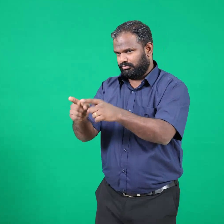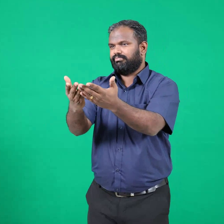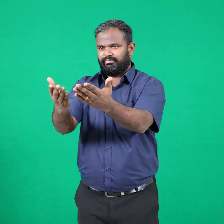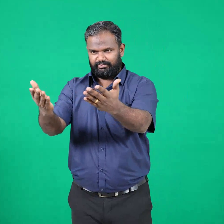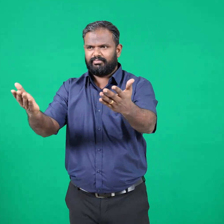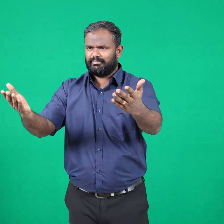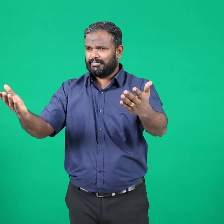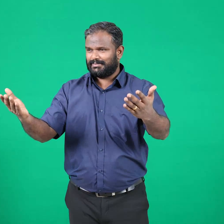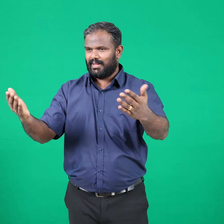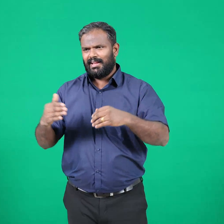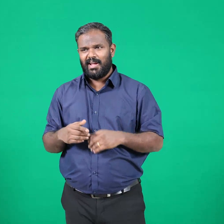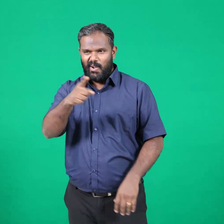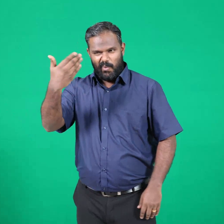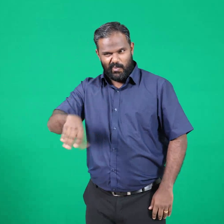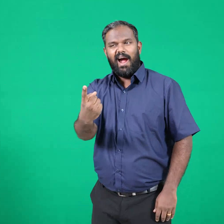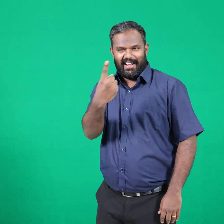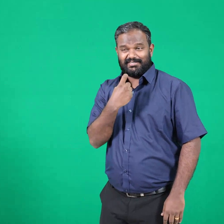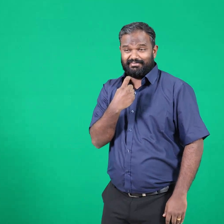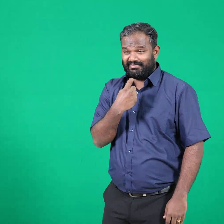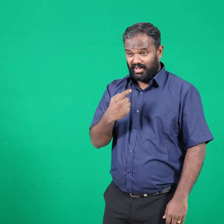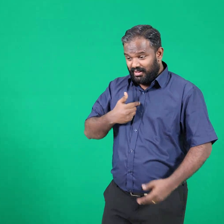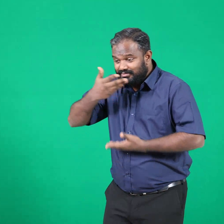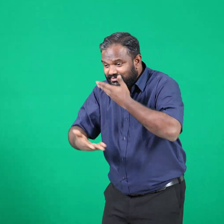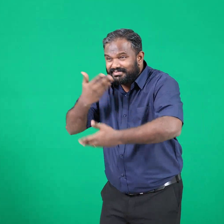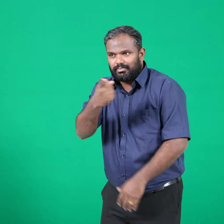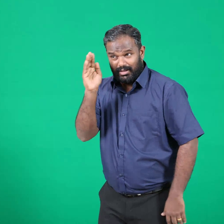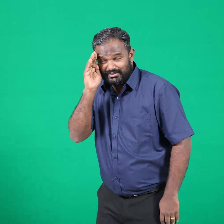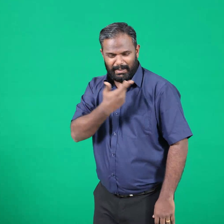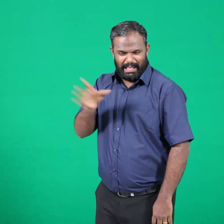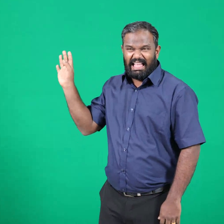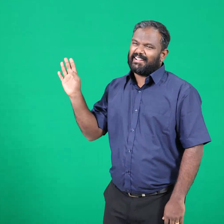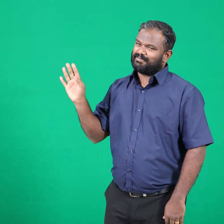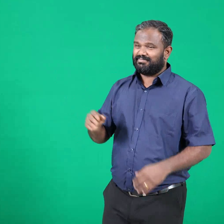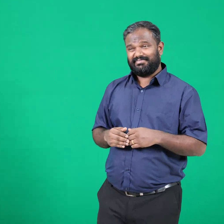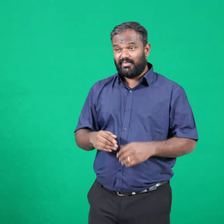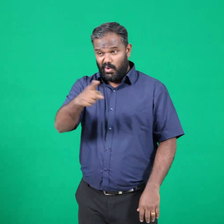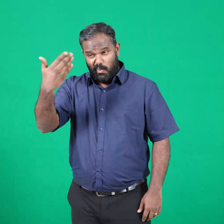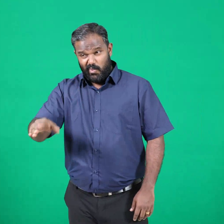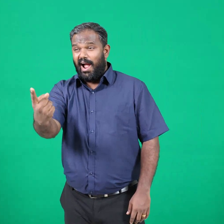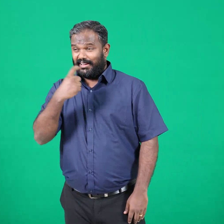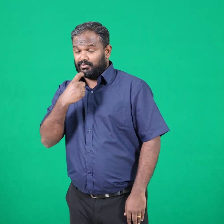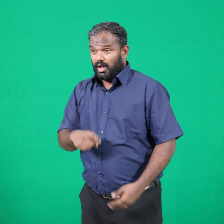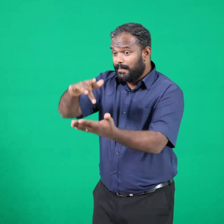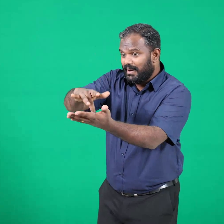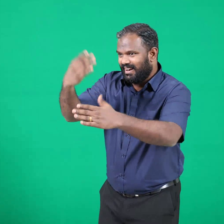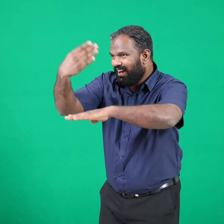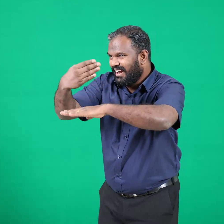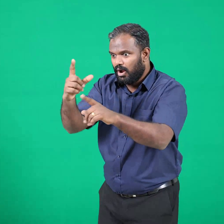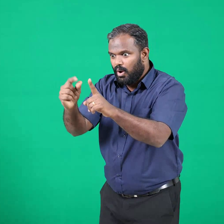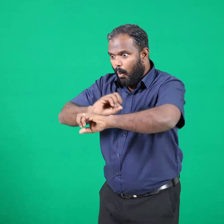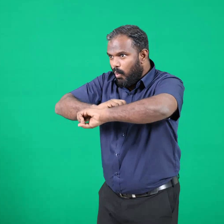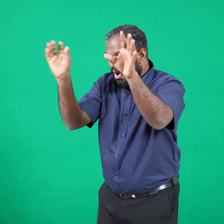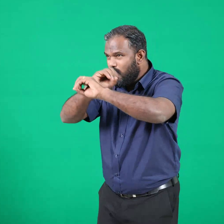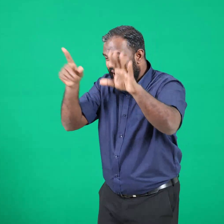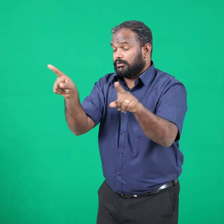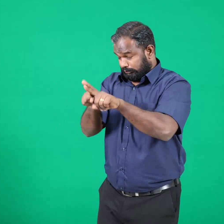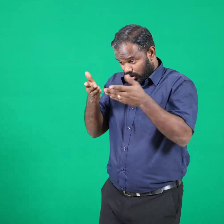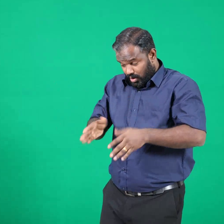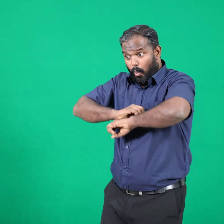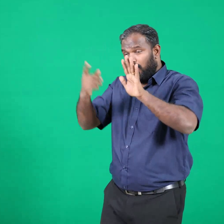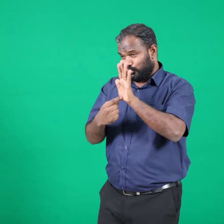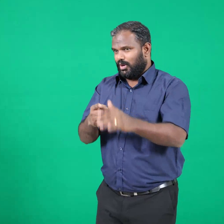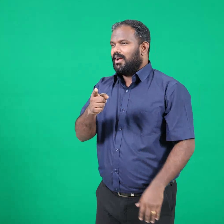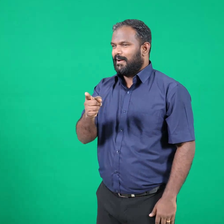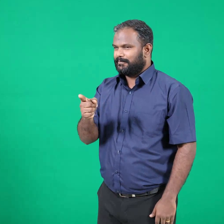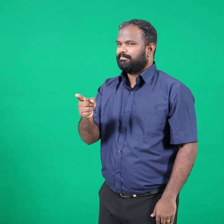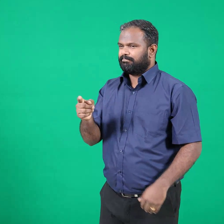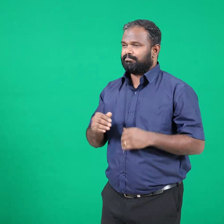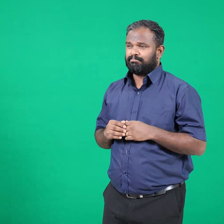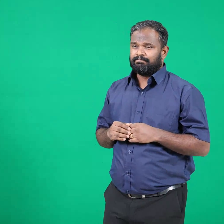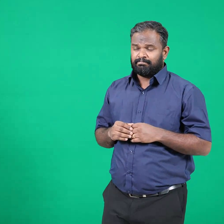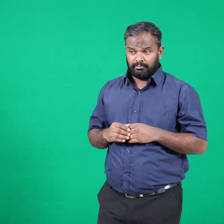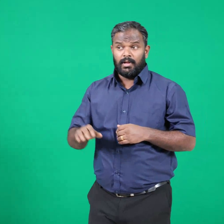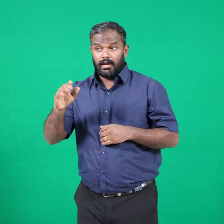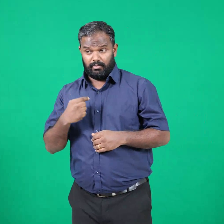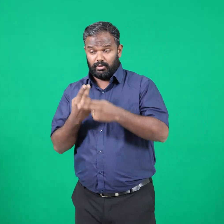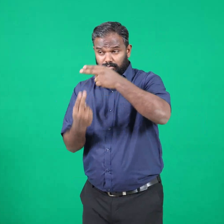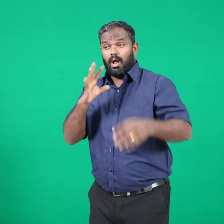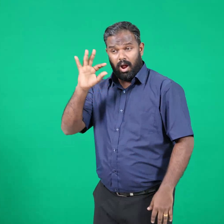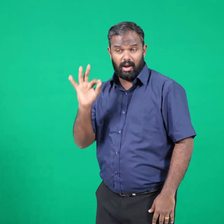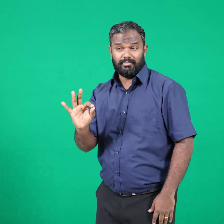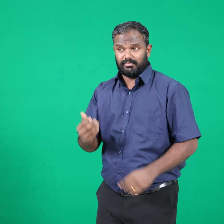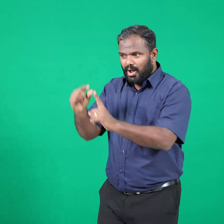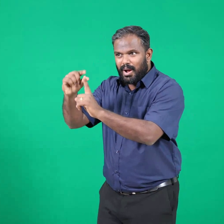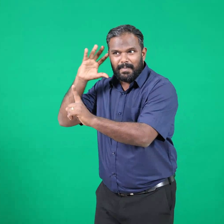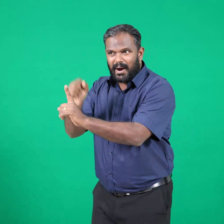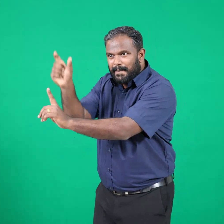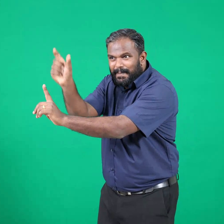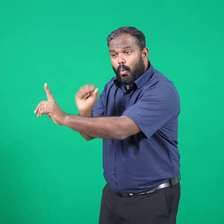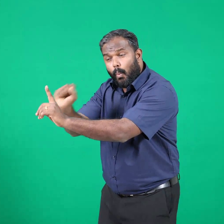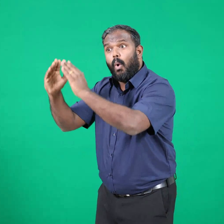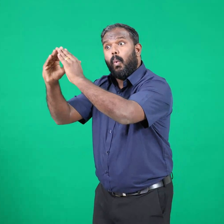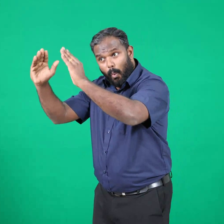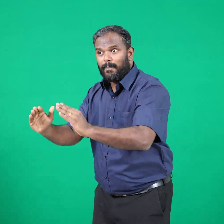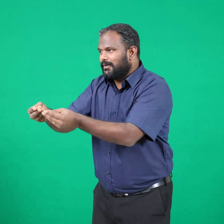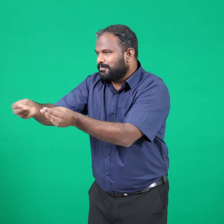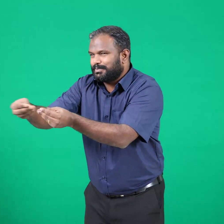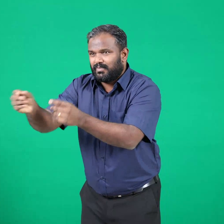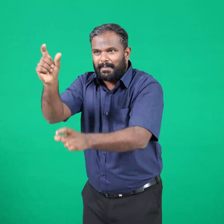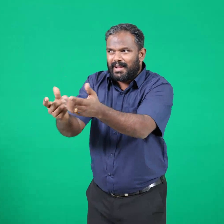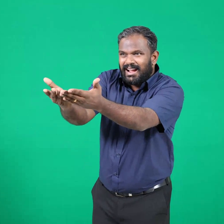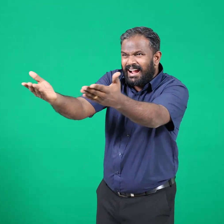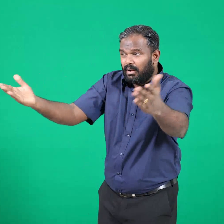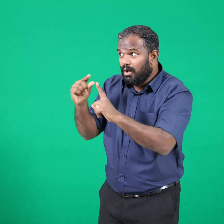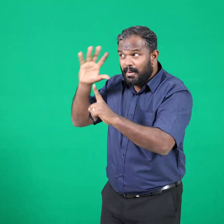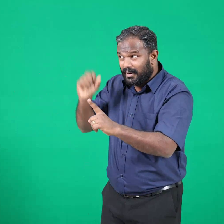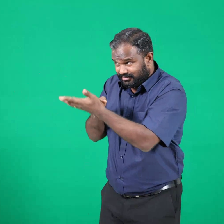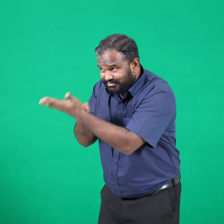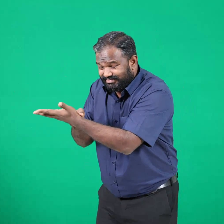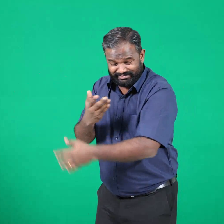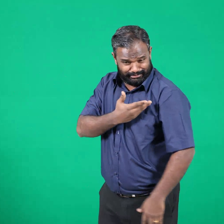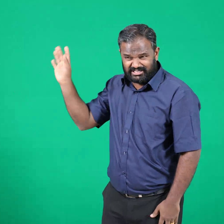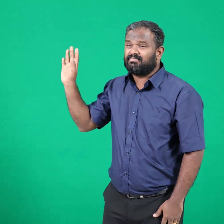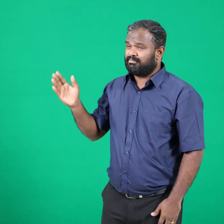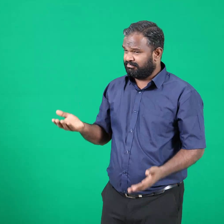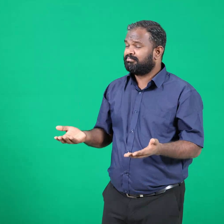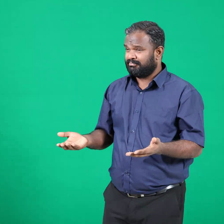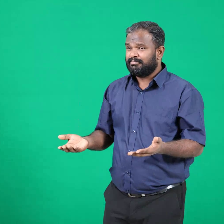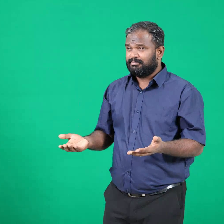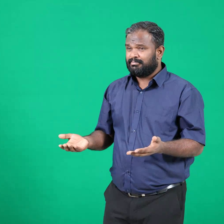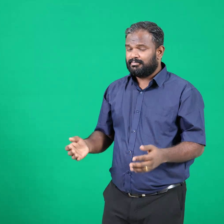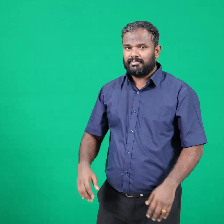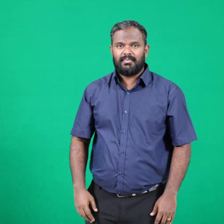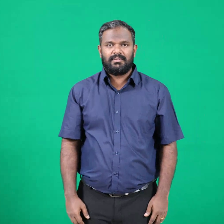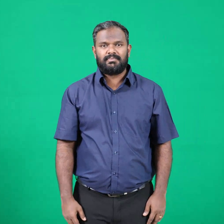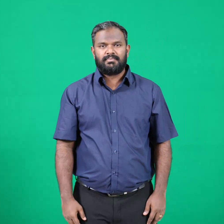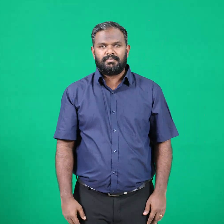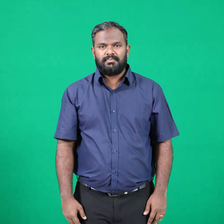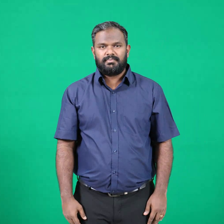Do here in Your hometown what we have heard that You did in Capernaum.'" Then He added, "Truly I tell you, no prophet is accepted in his hometown.